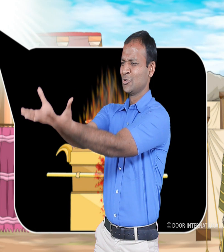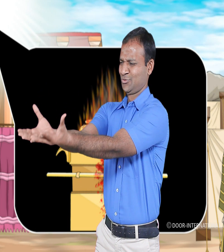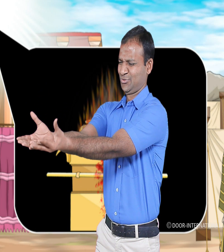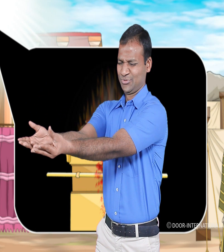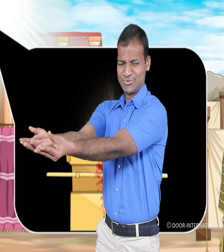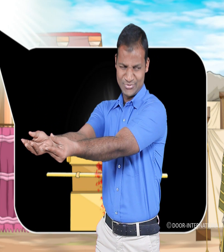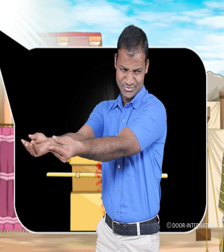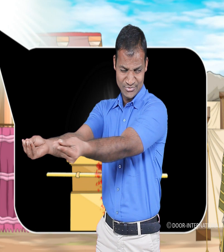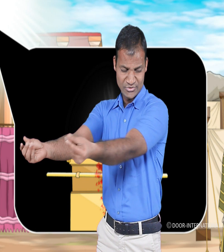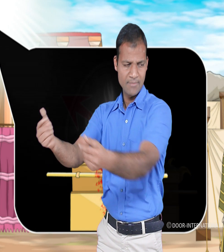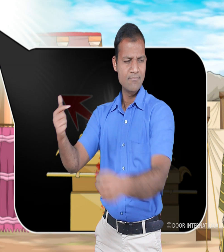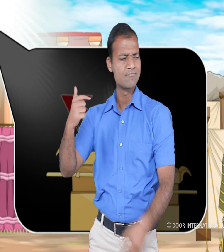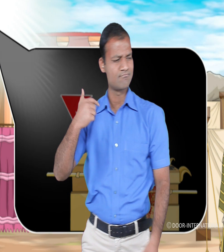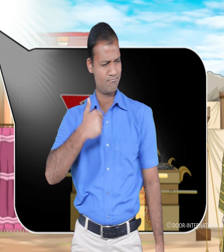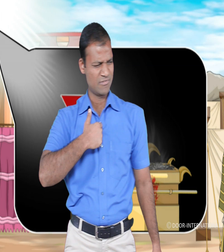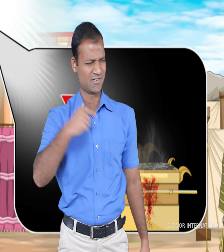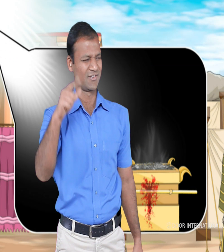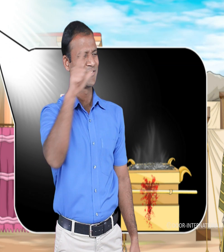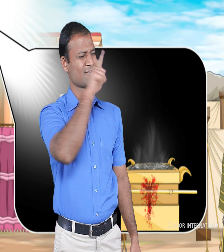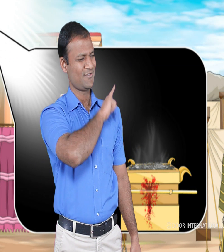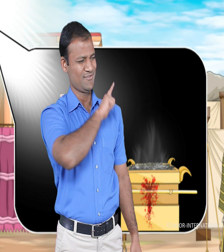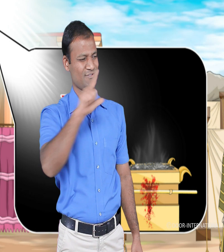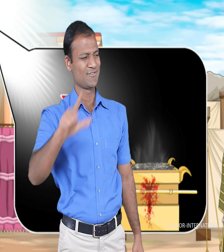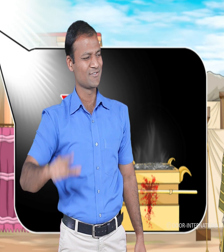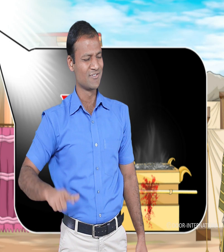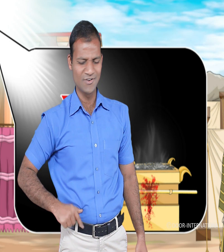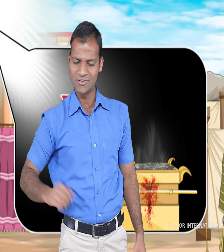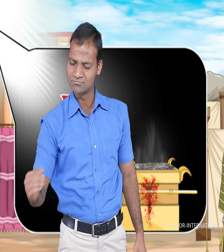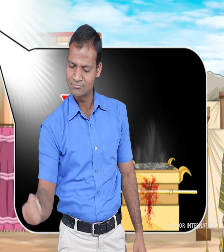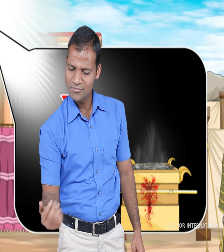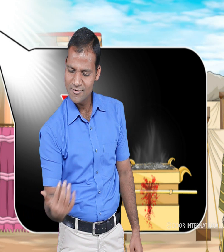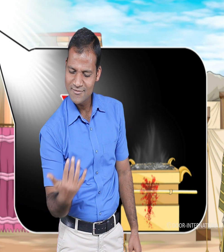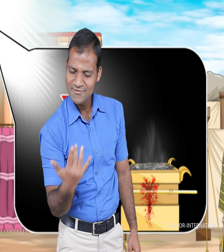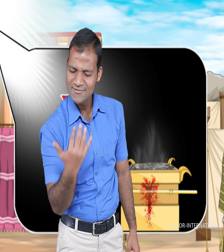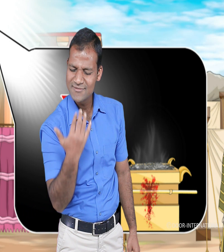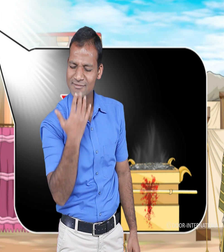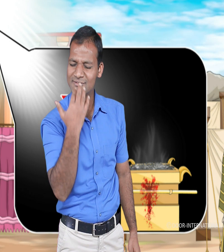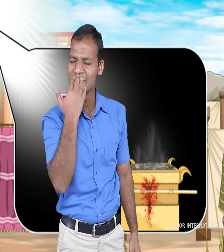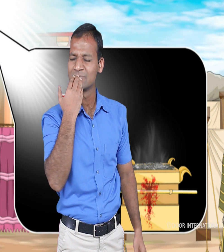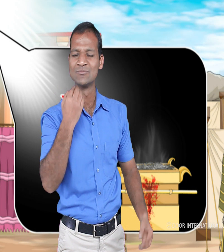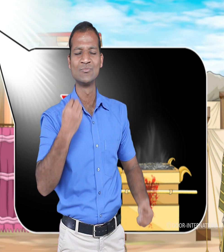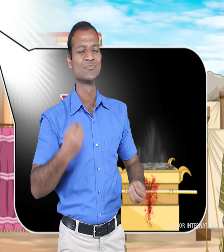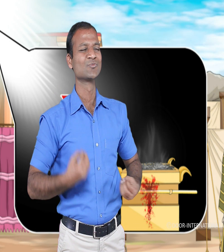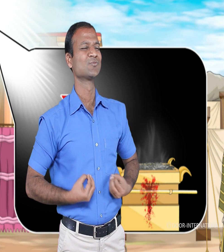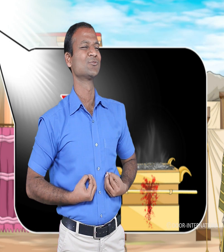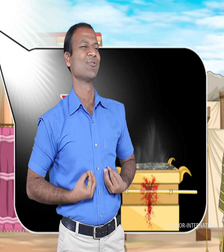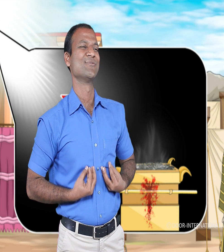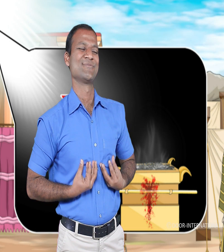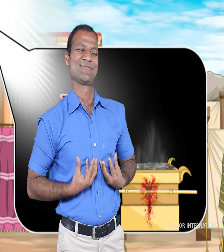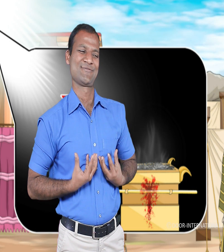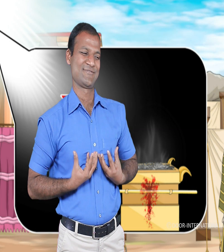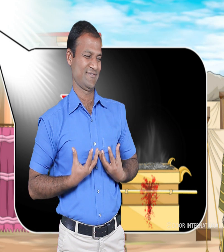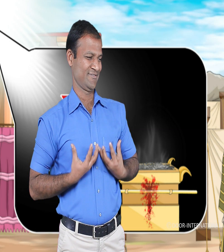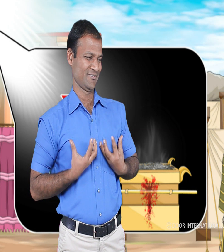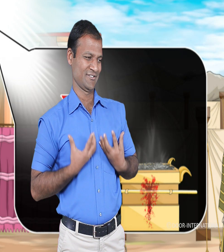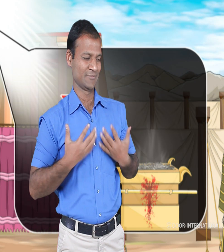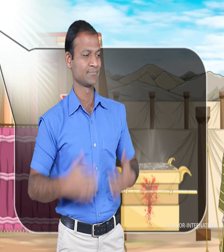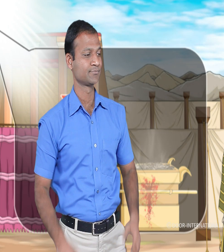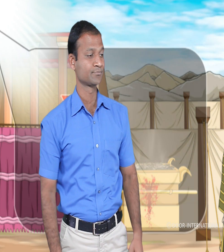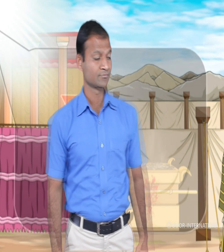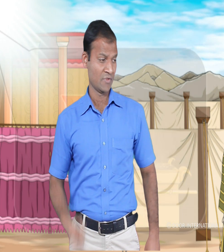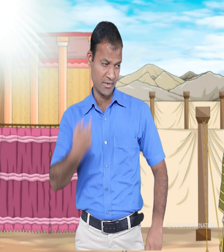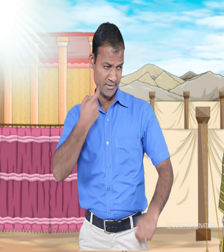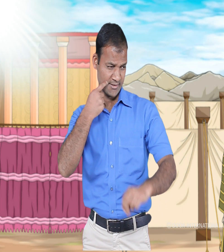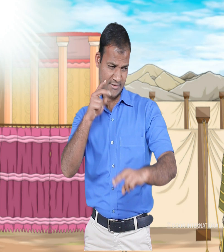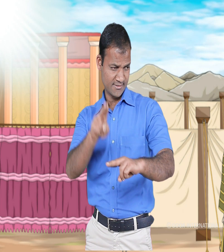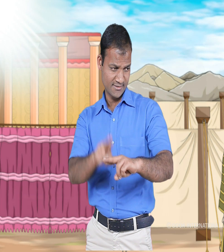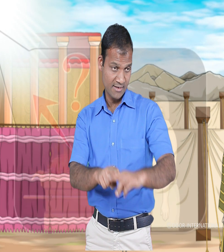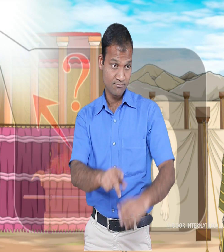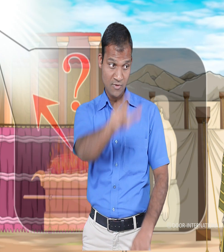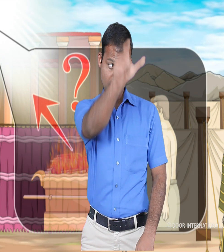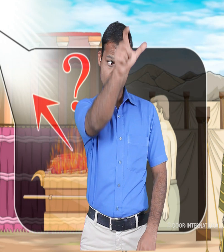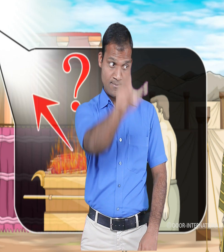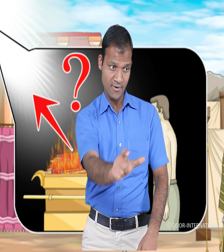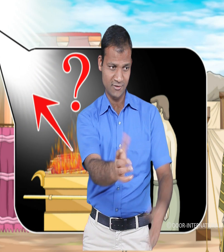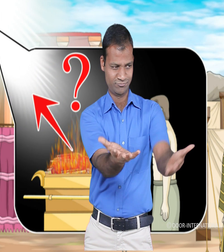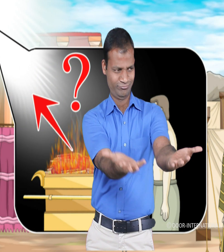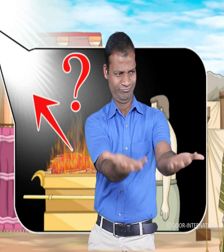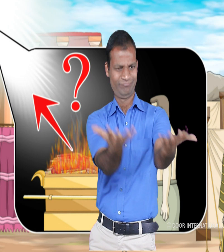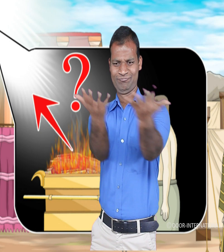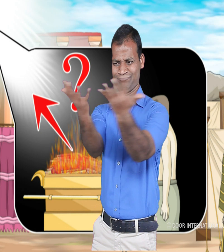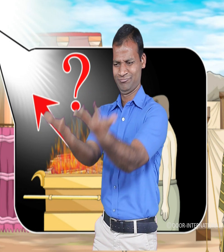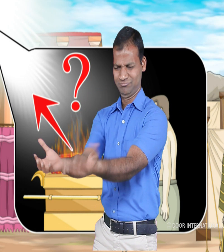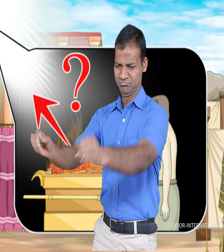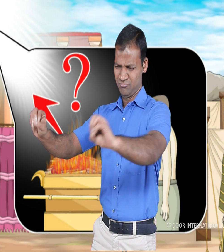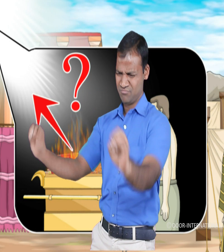it is a burnt offering, an offering made by fire, a pleasing aroma to the LORD.